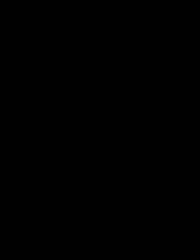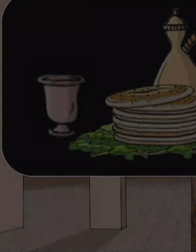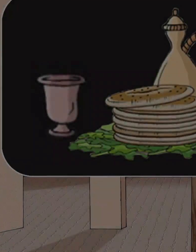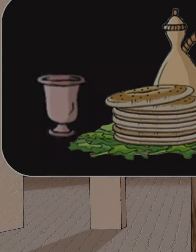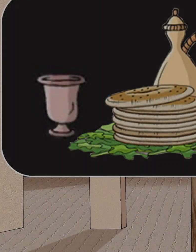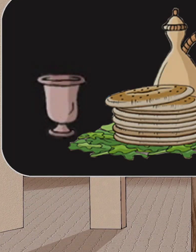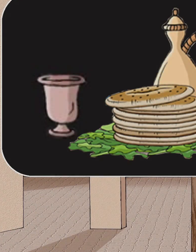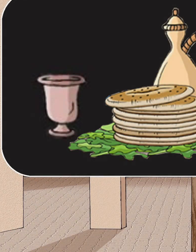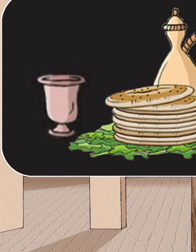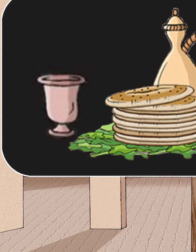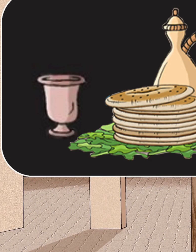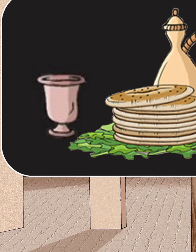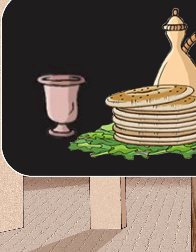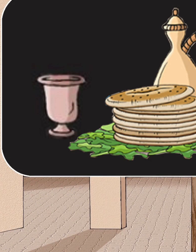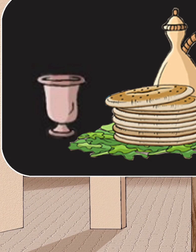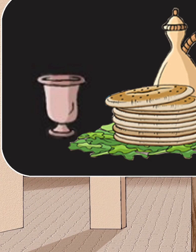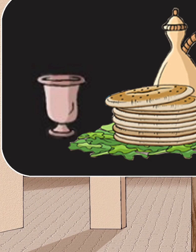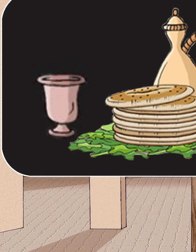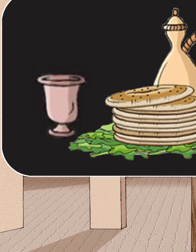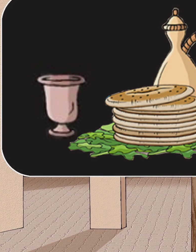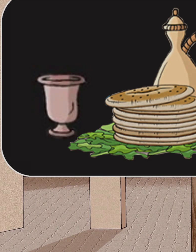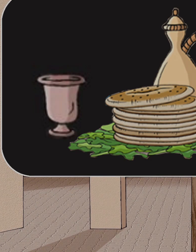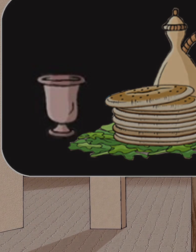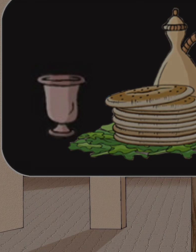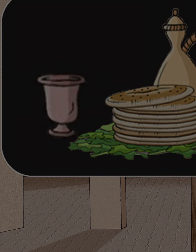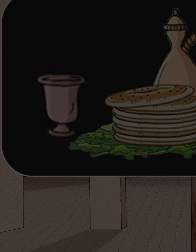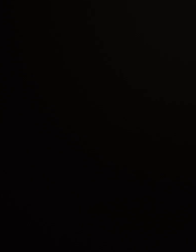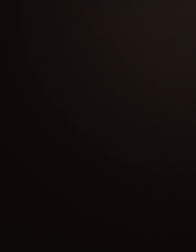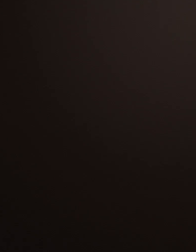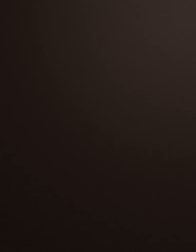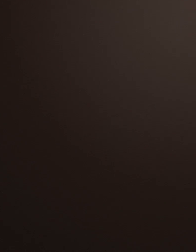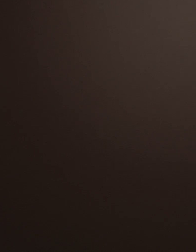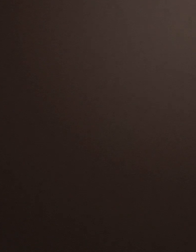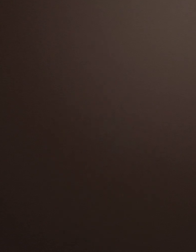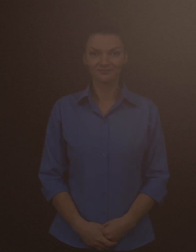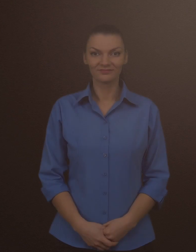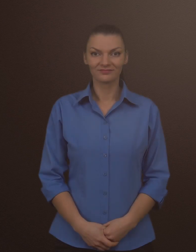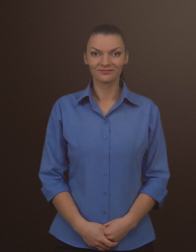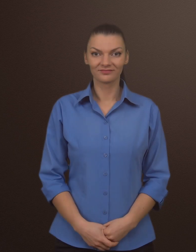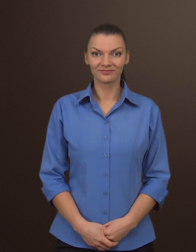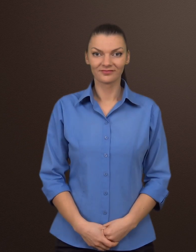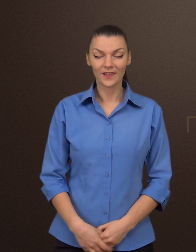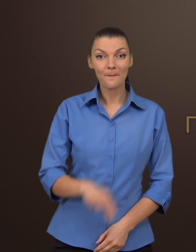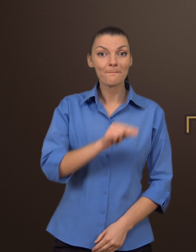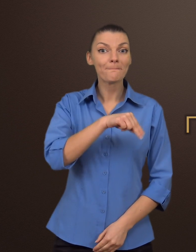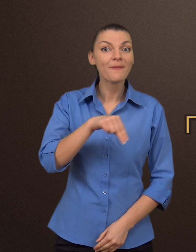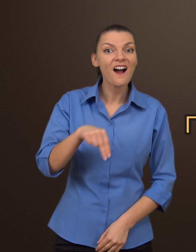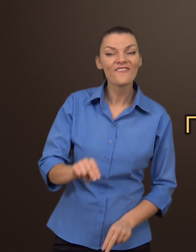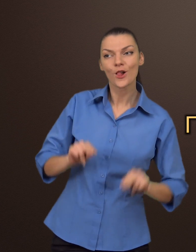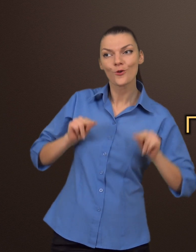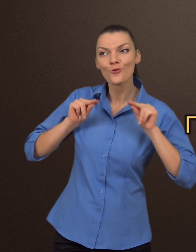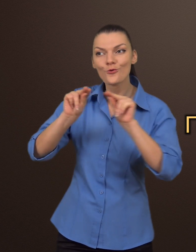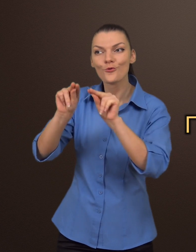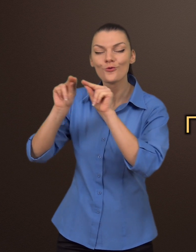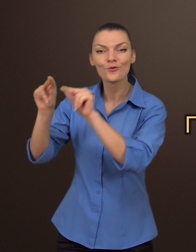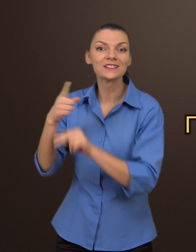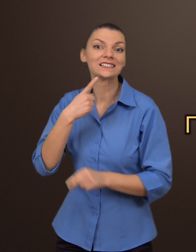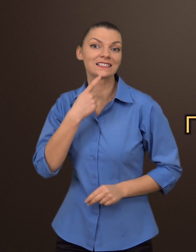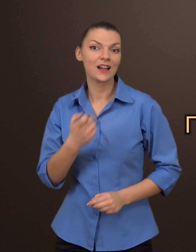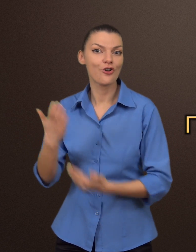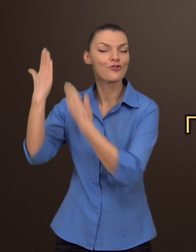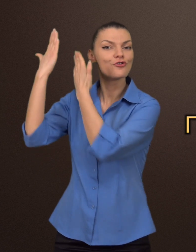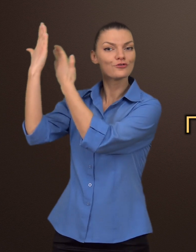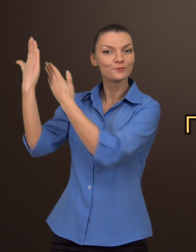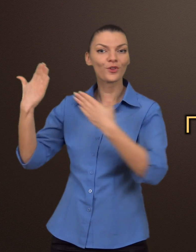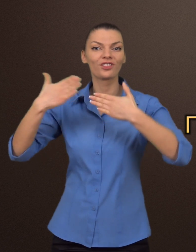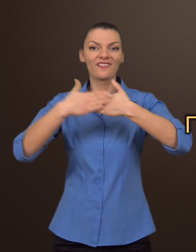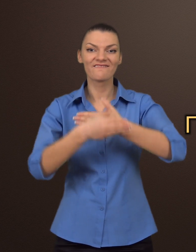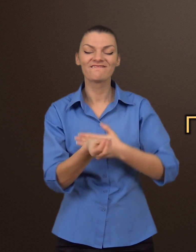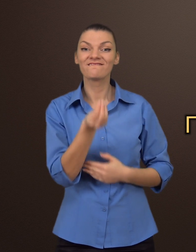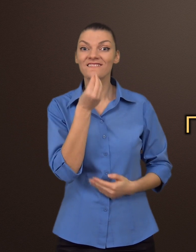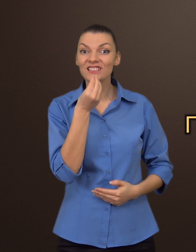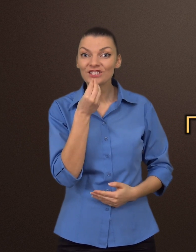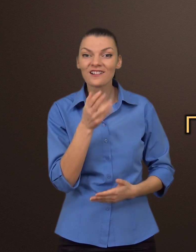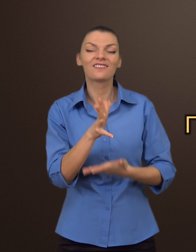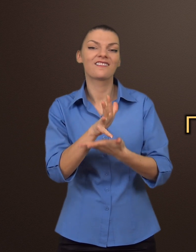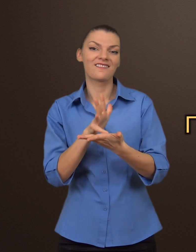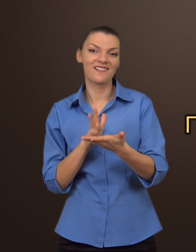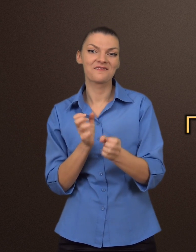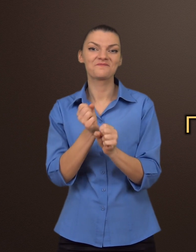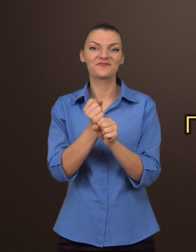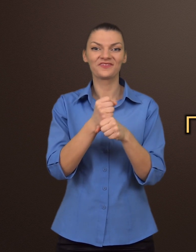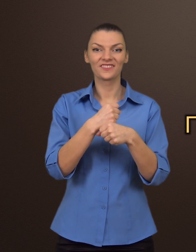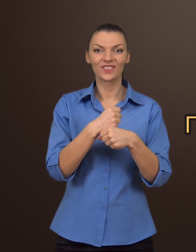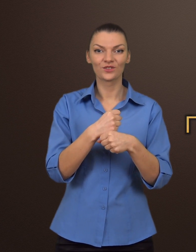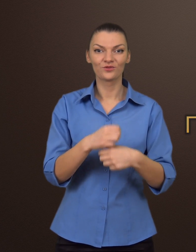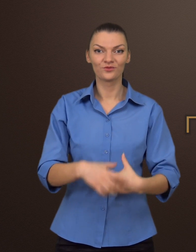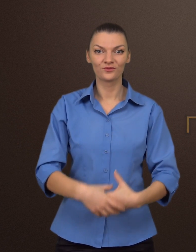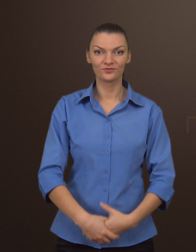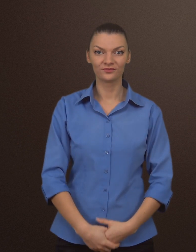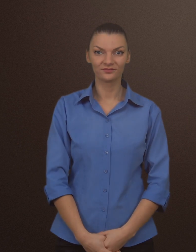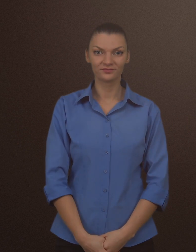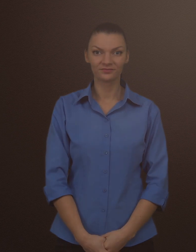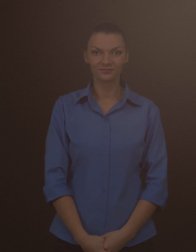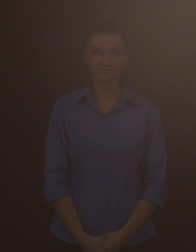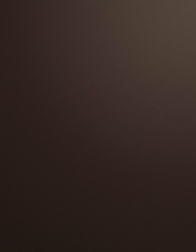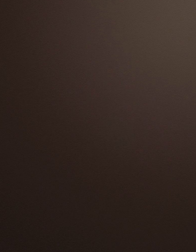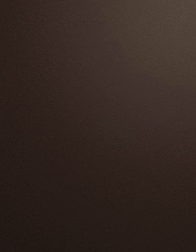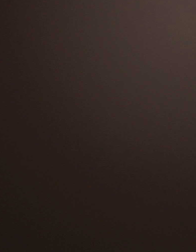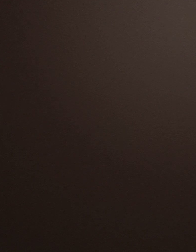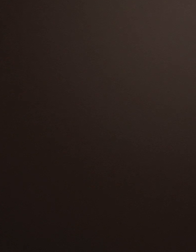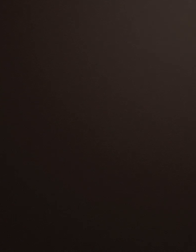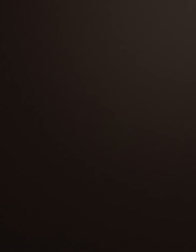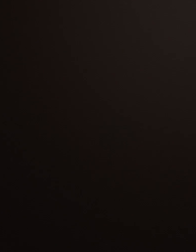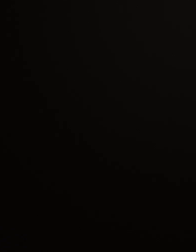Paul teaches about the Lord's supper